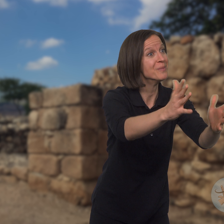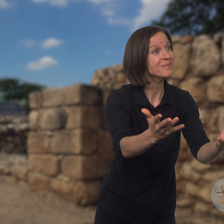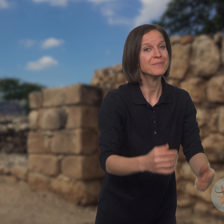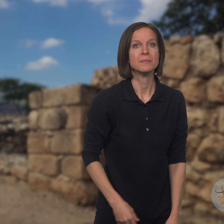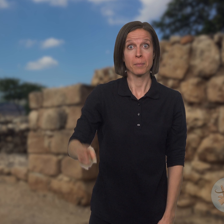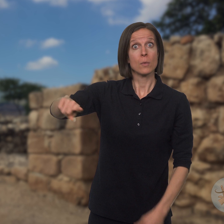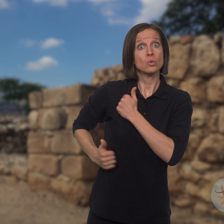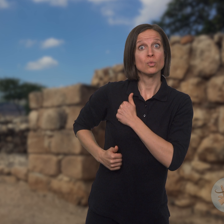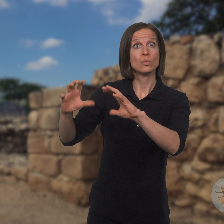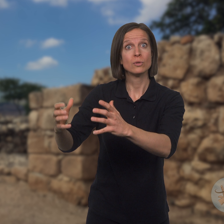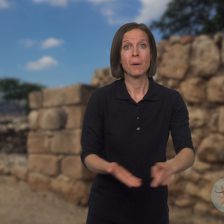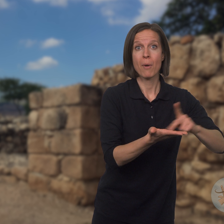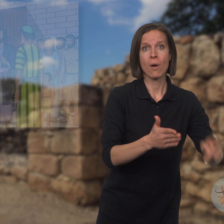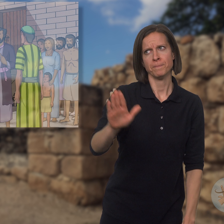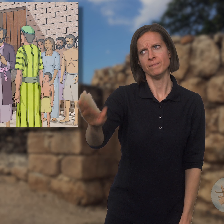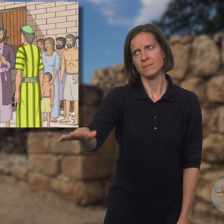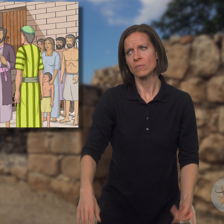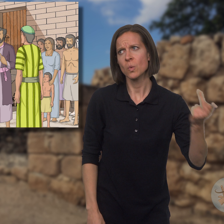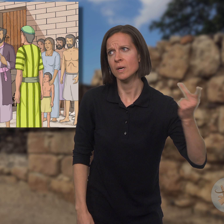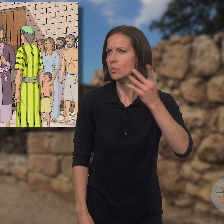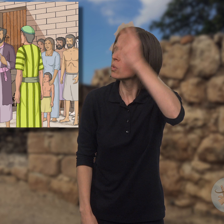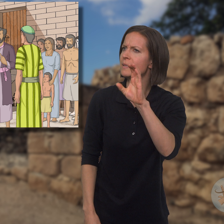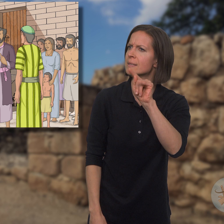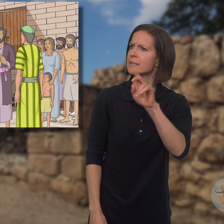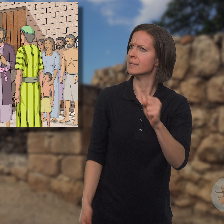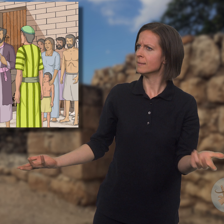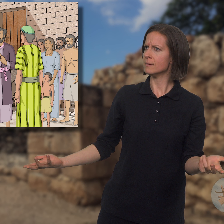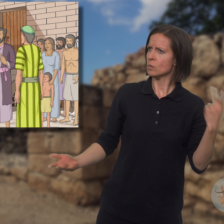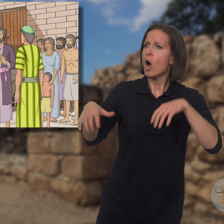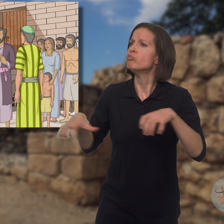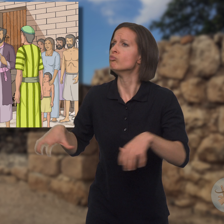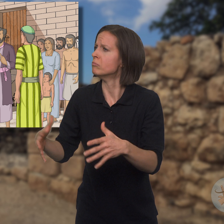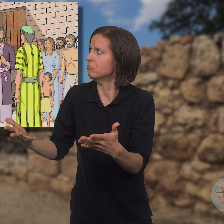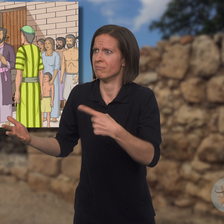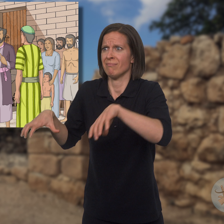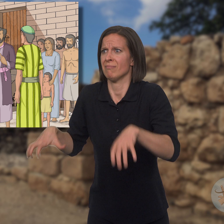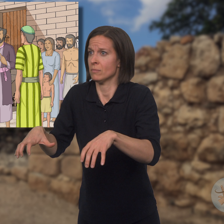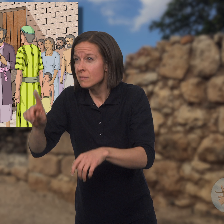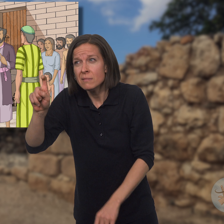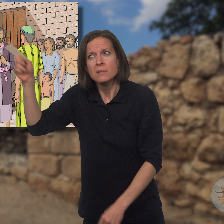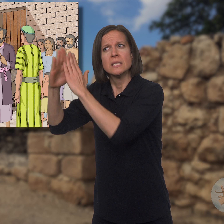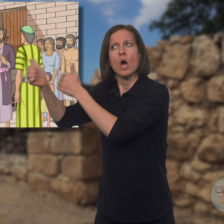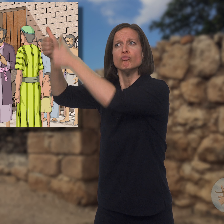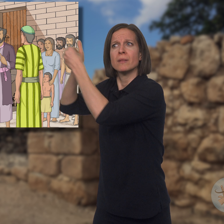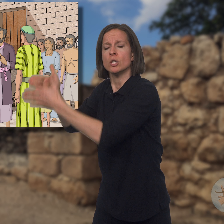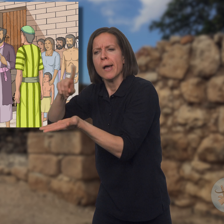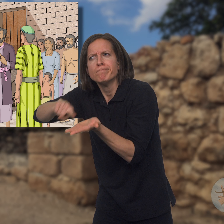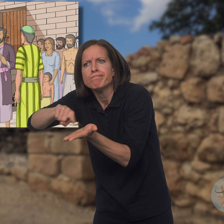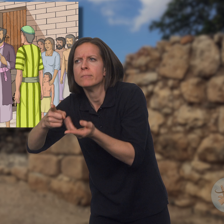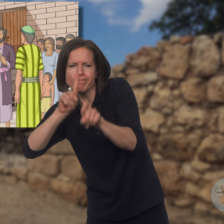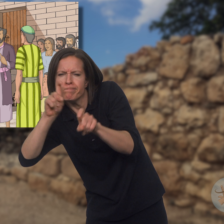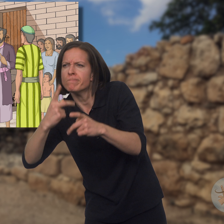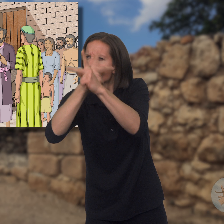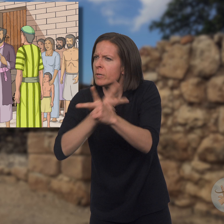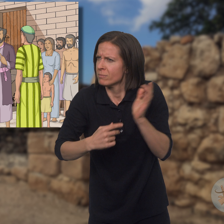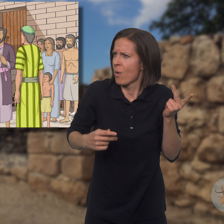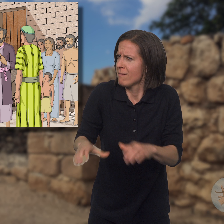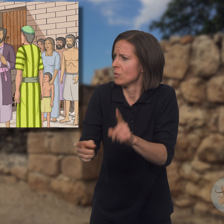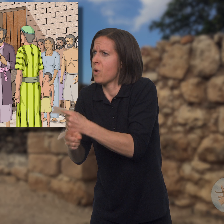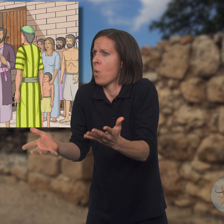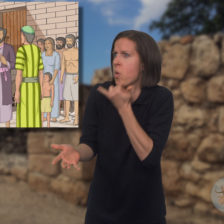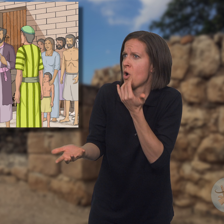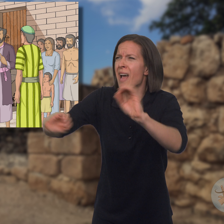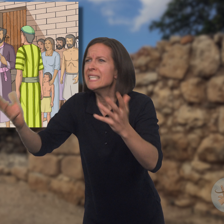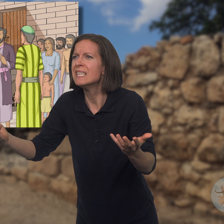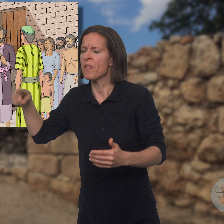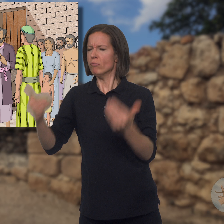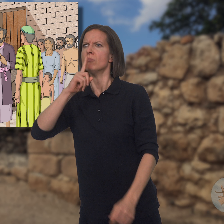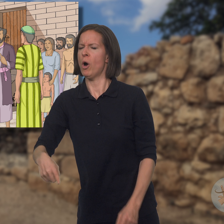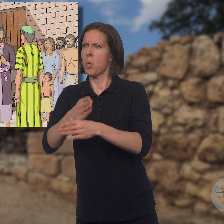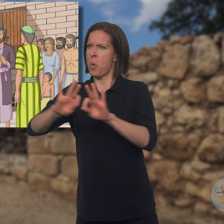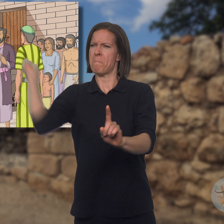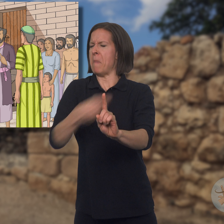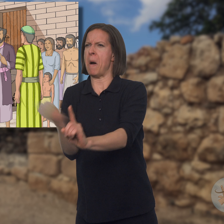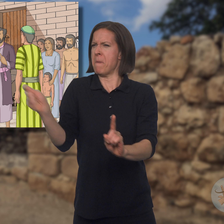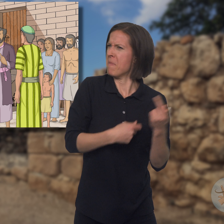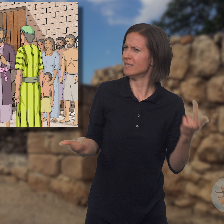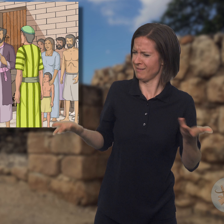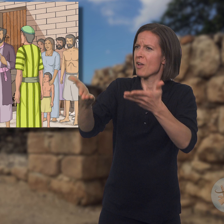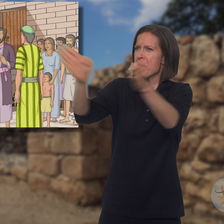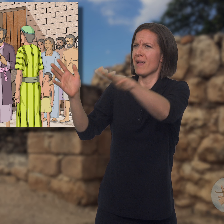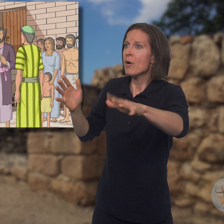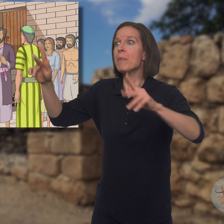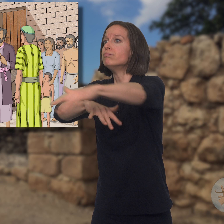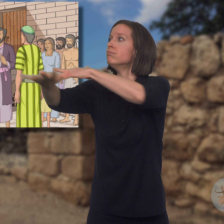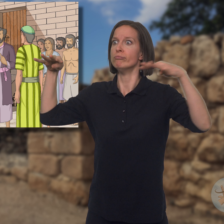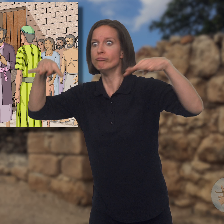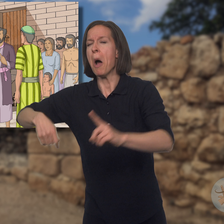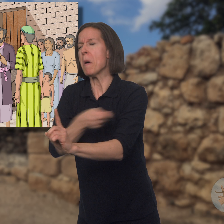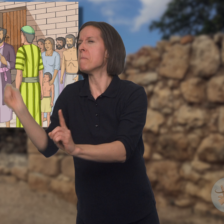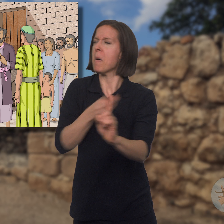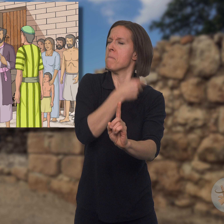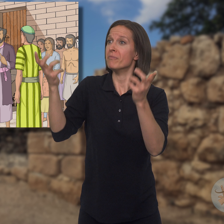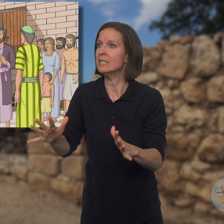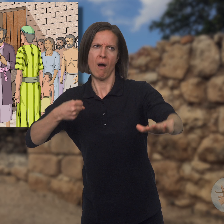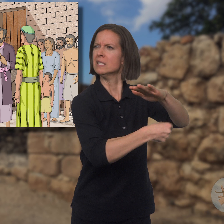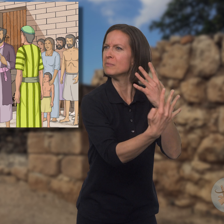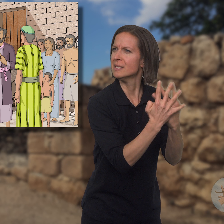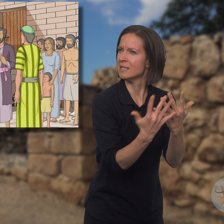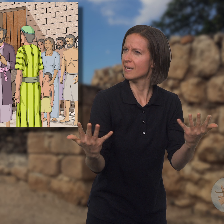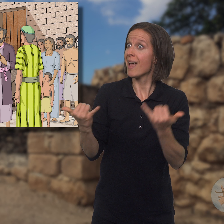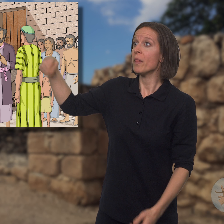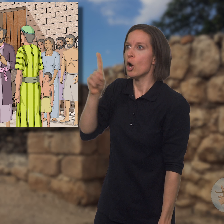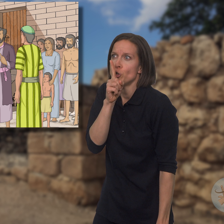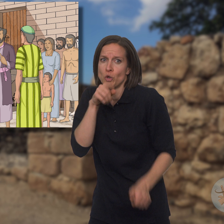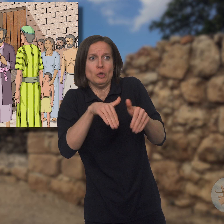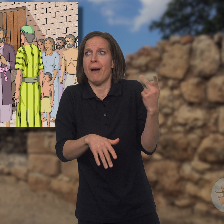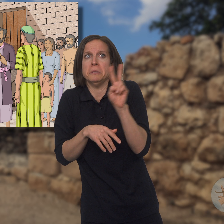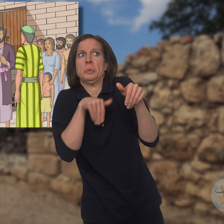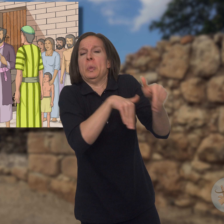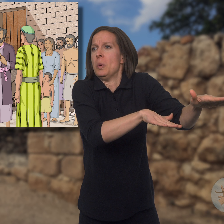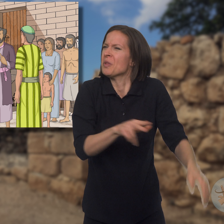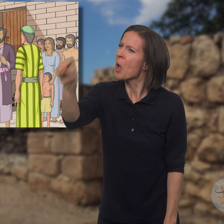The jailer informed Paul: “The magistrates have sent orders to release you.